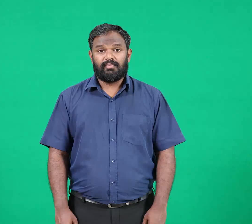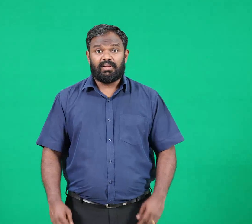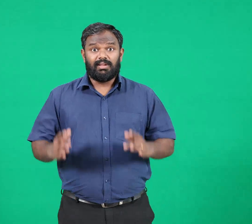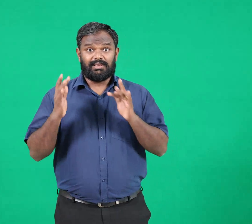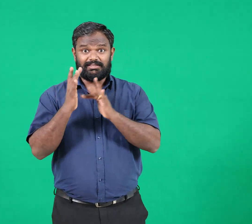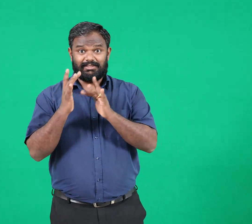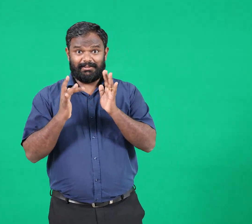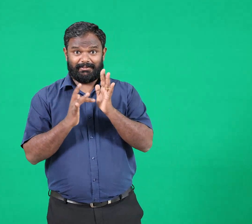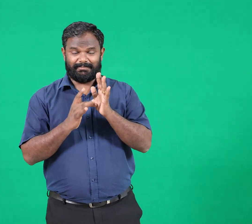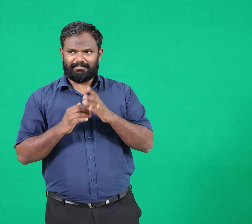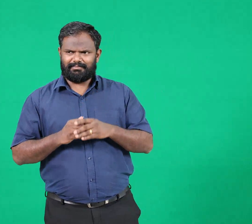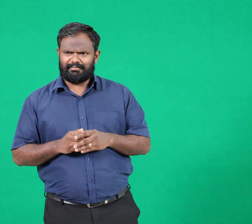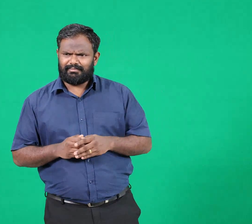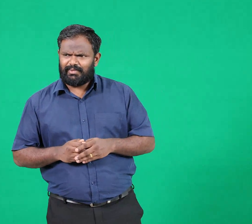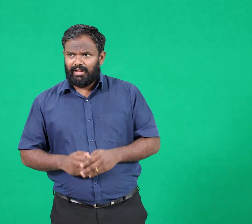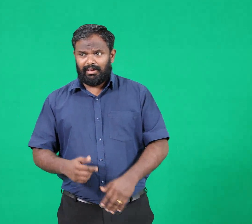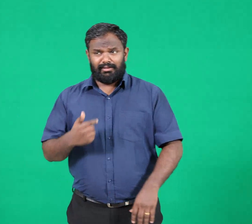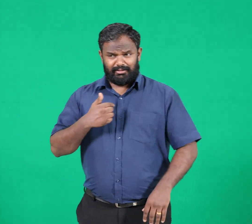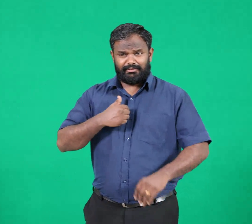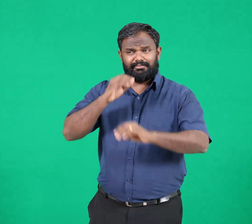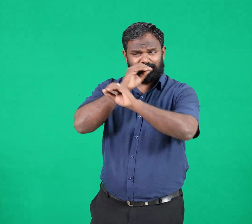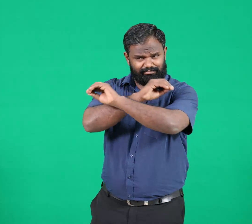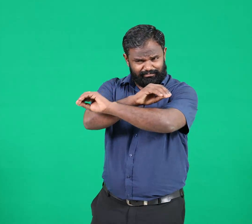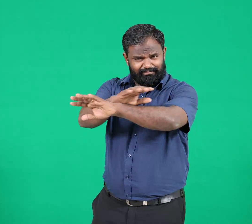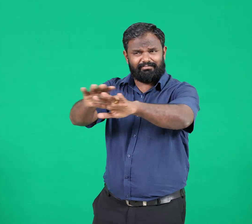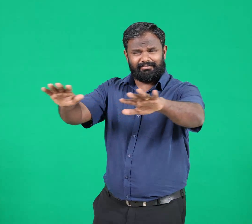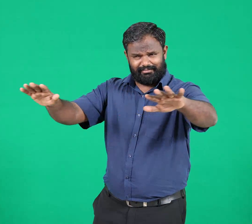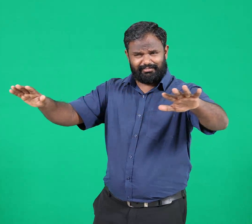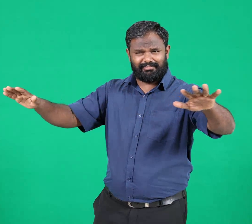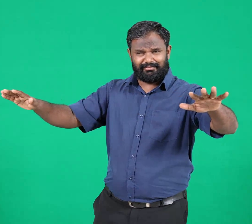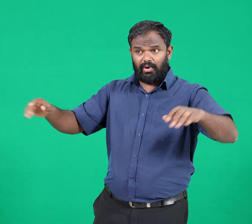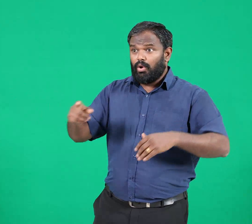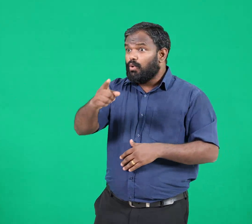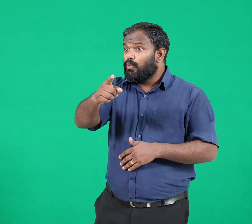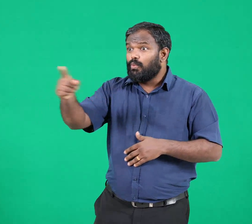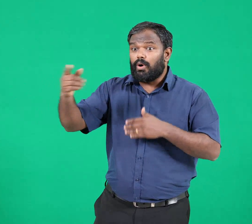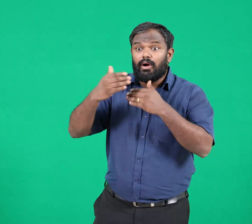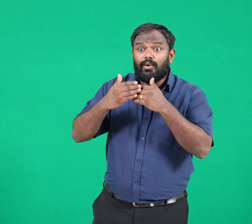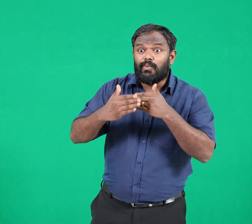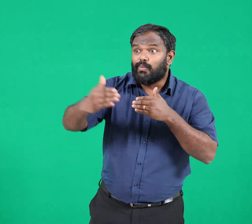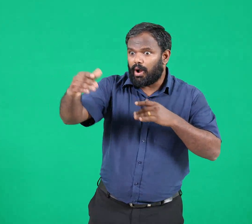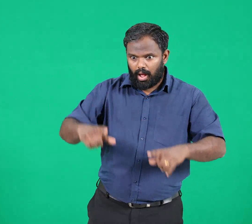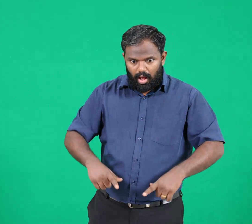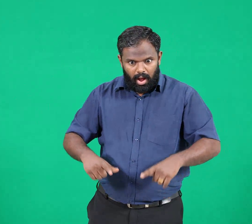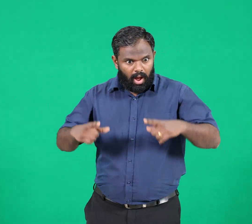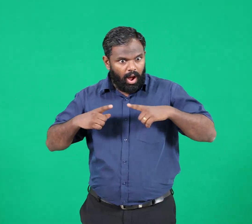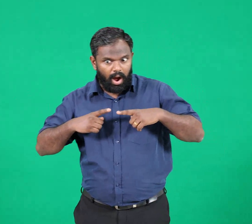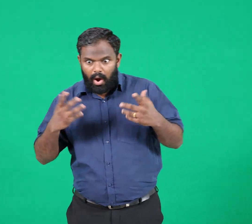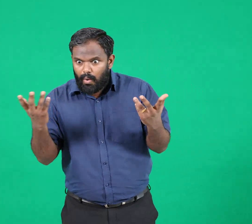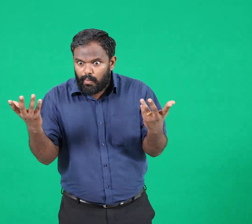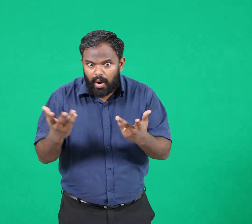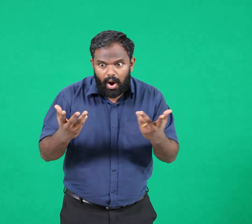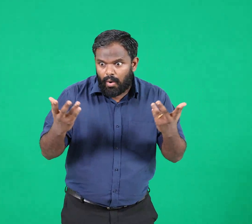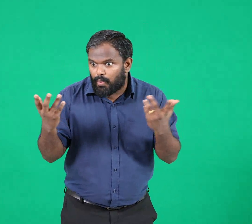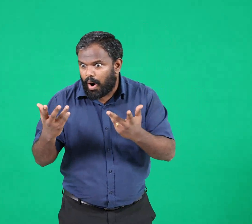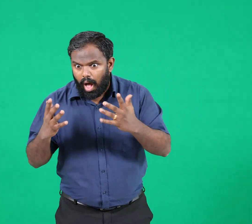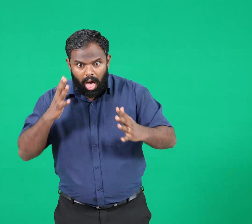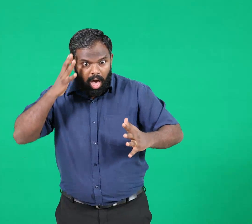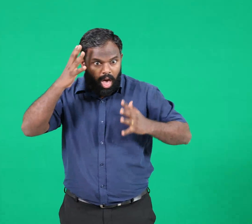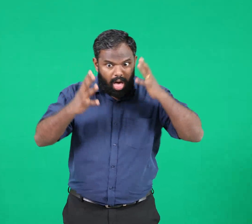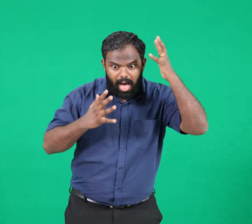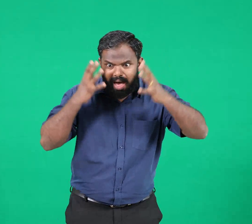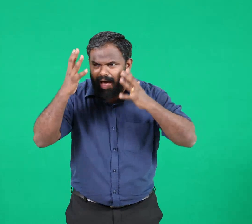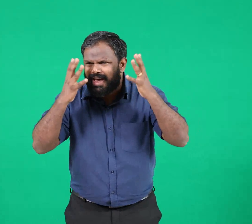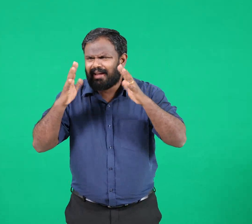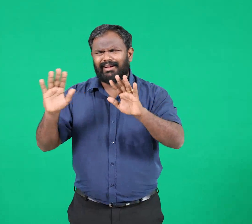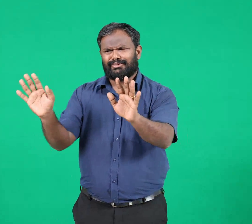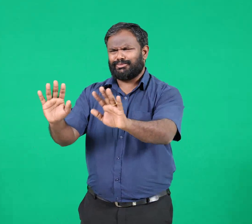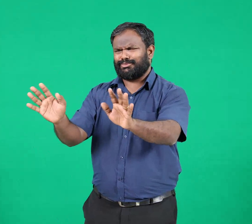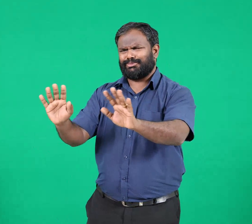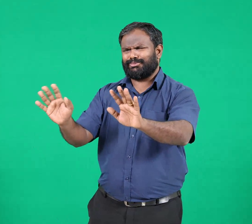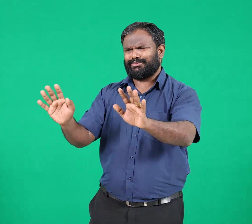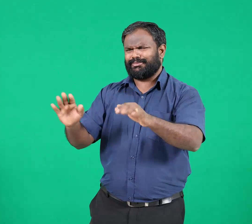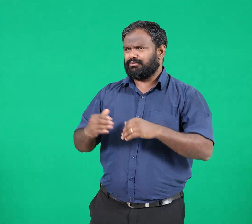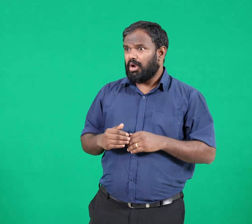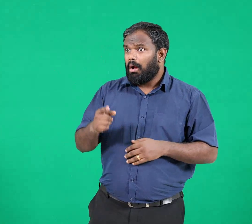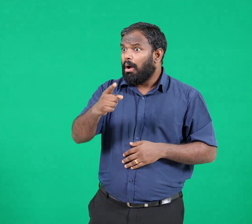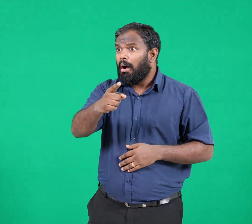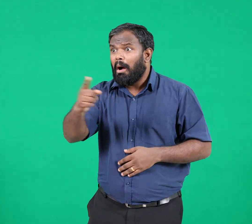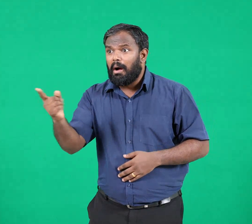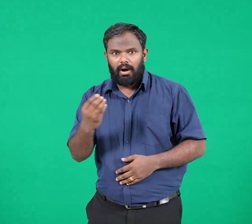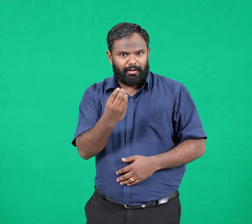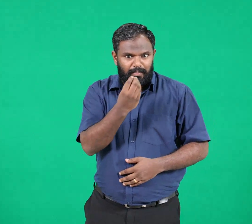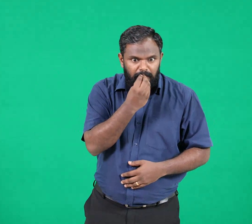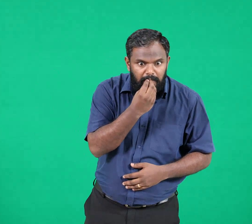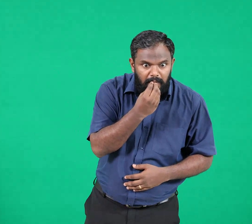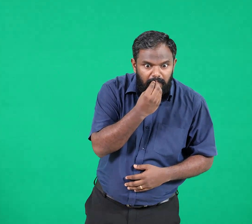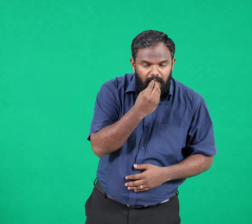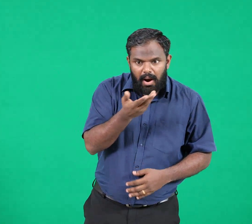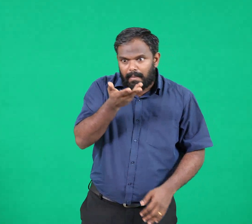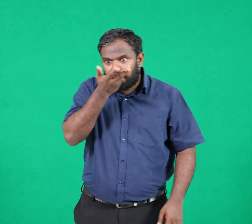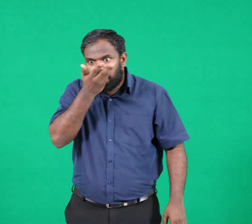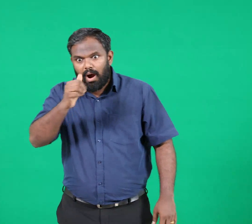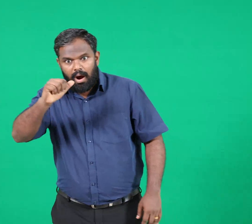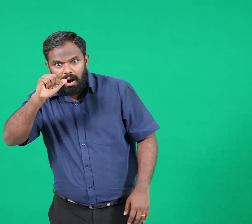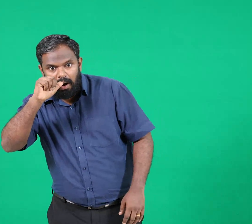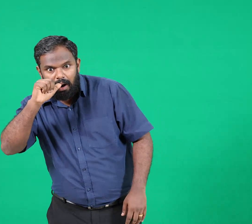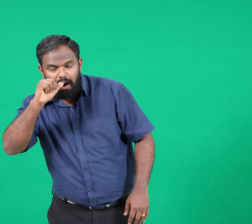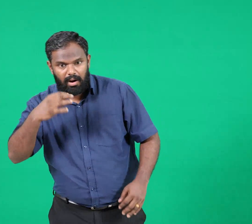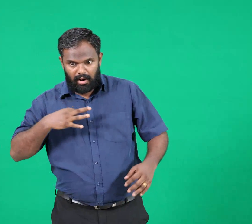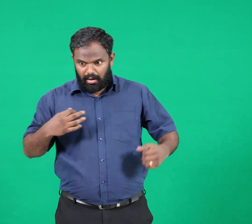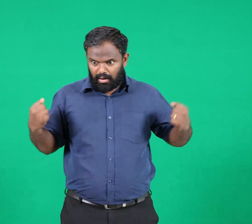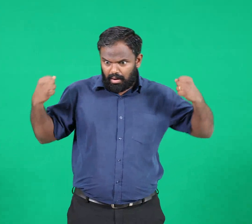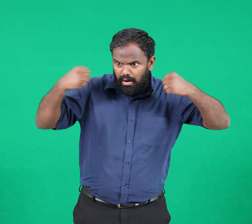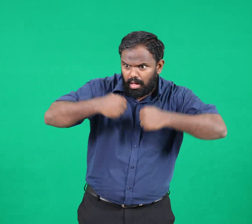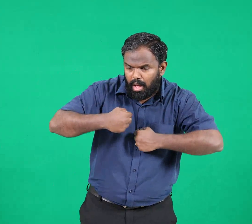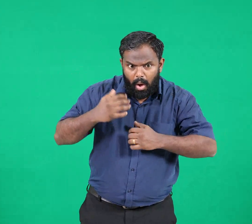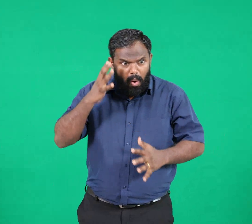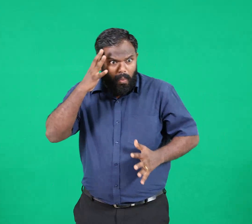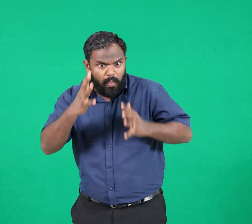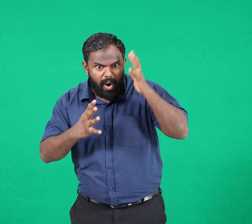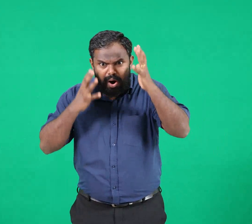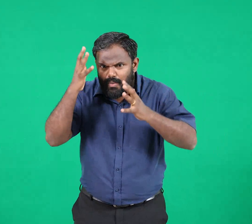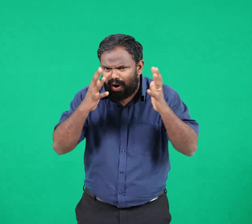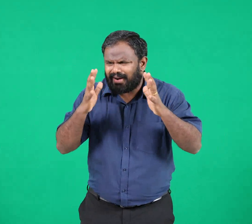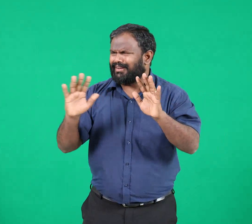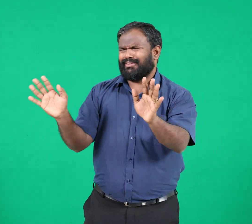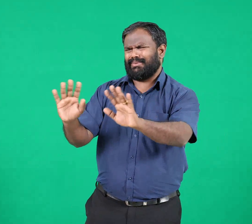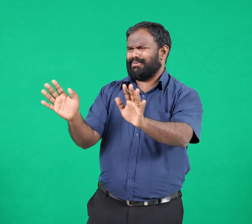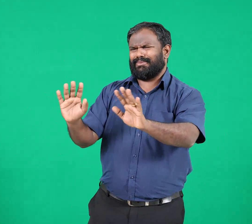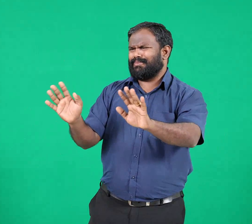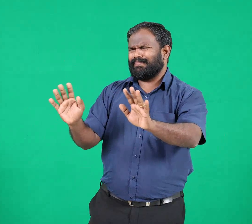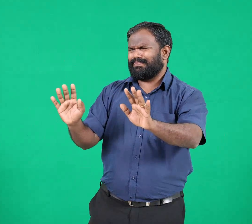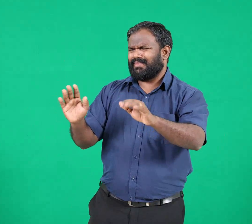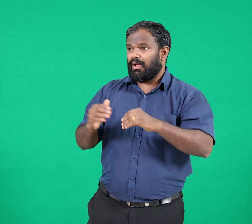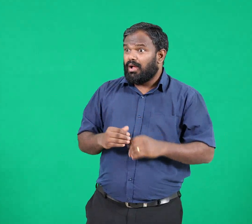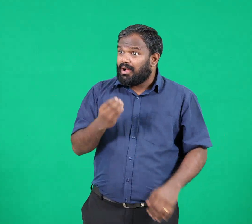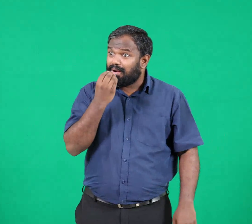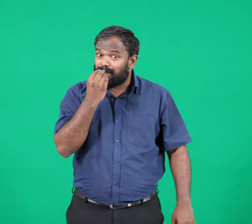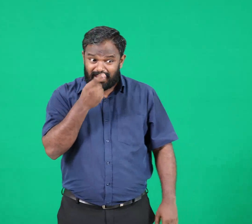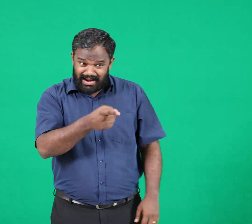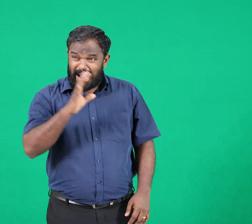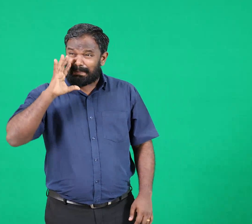Therefore I tell you, do not worry about your life, what you will eat or drink;